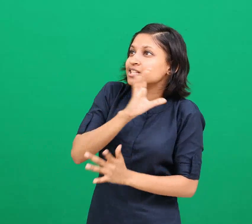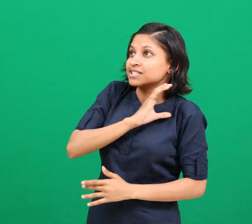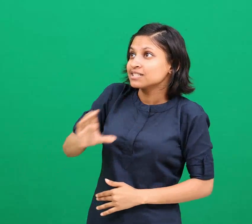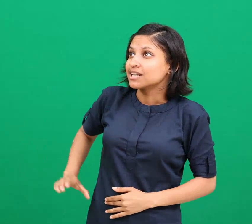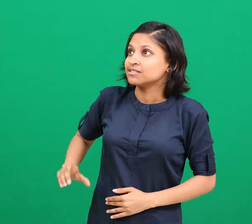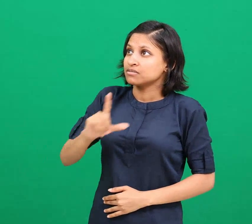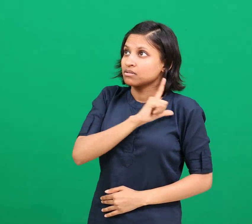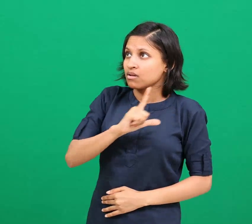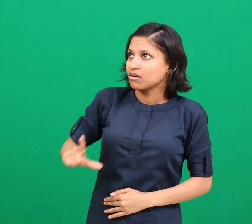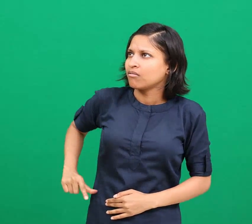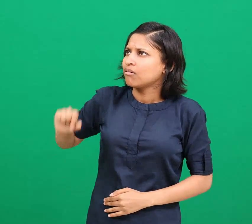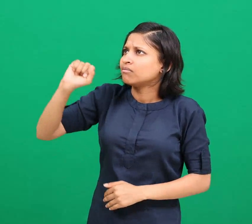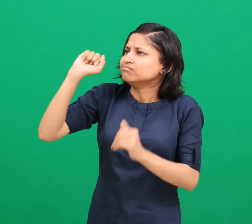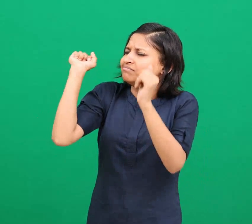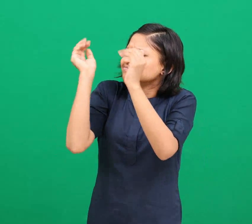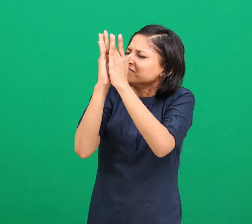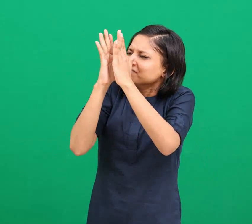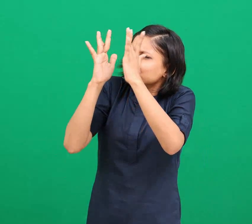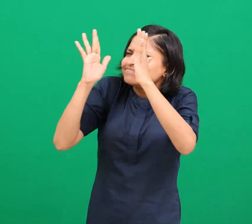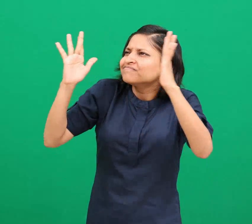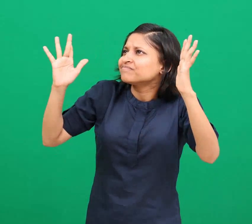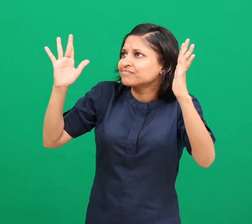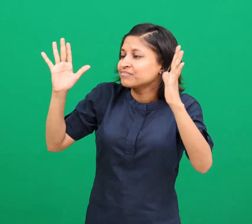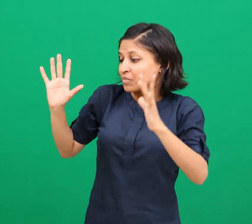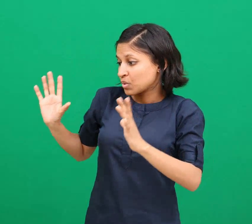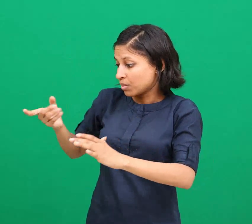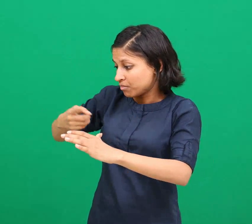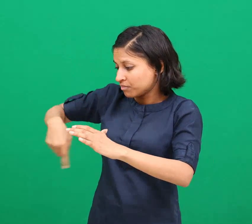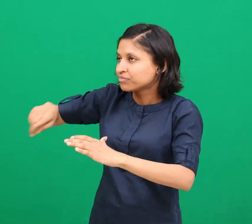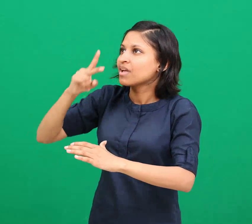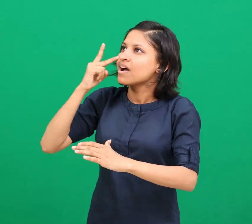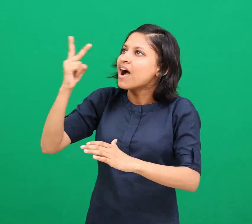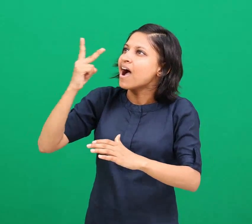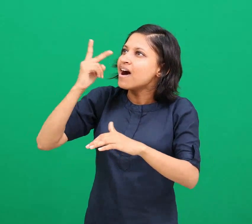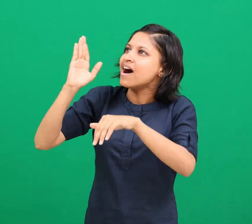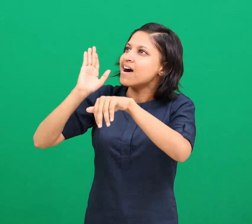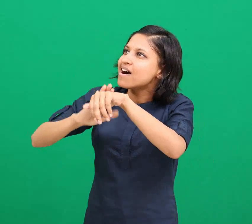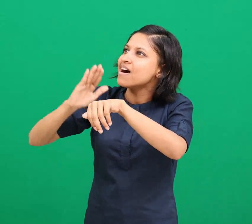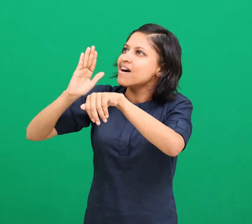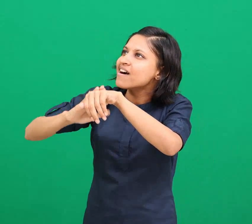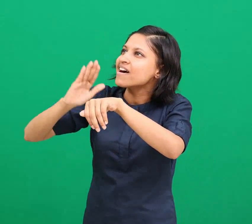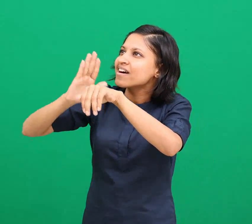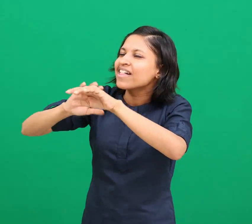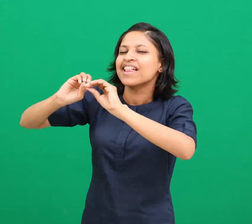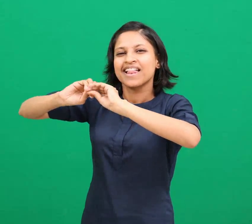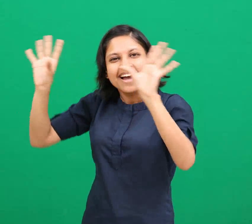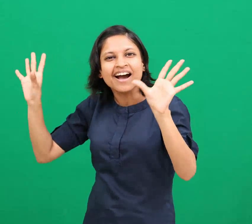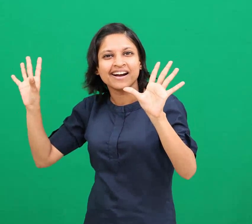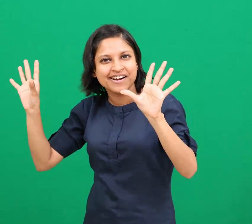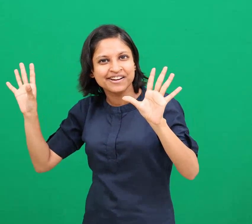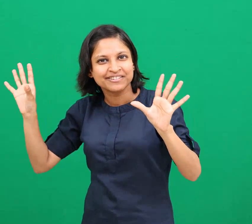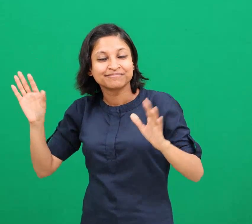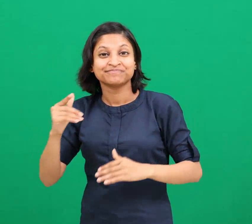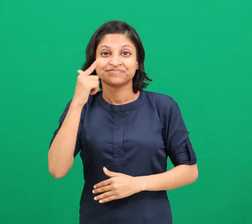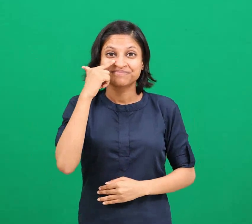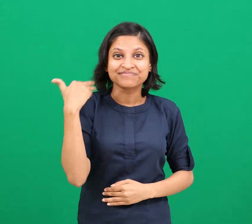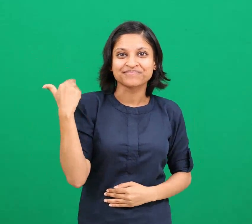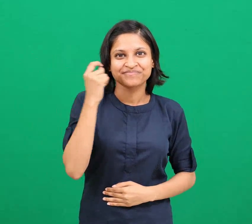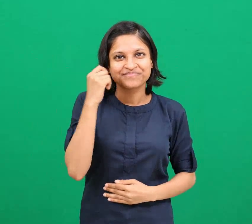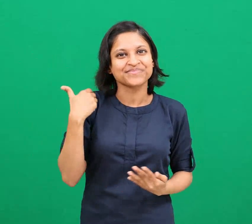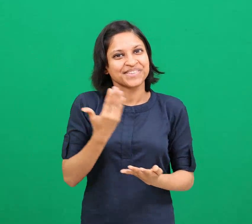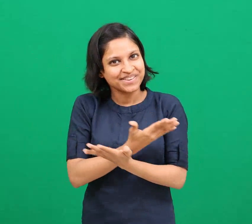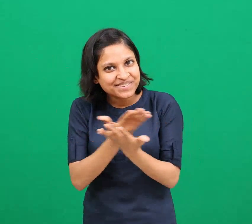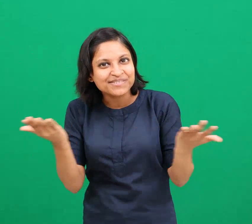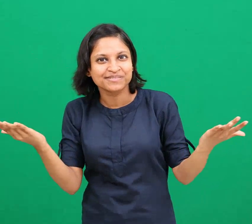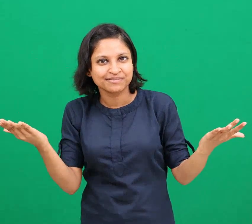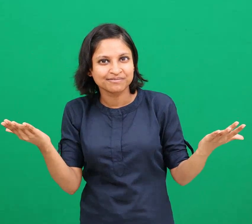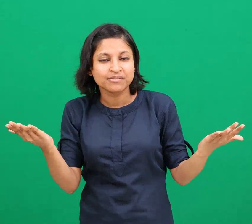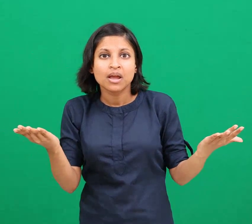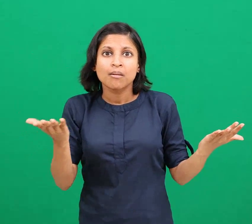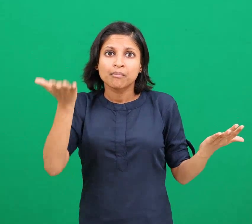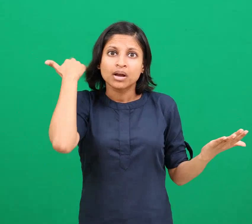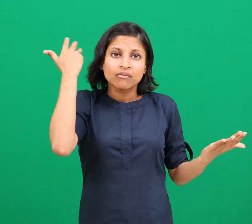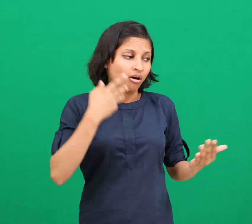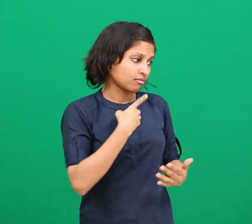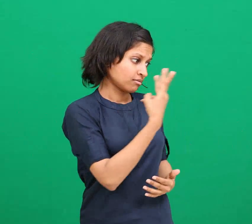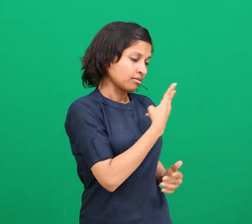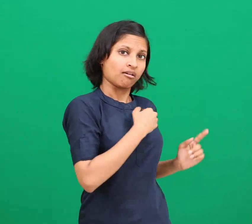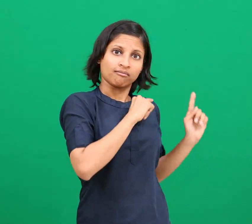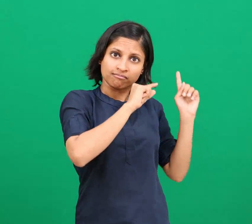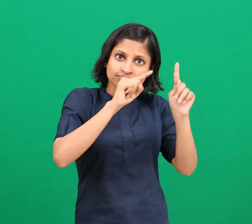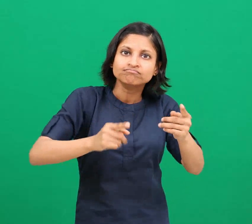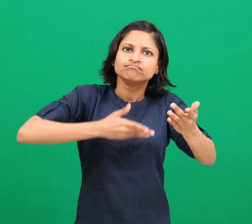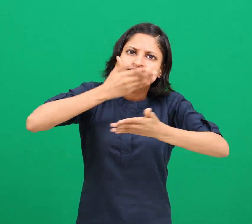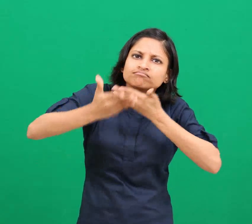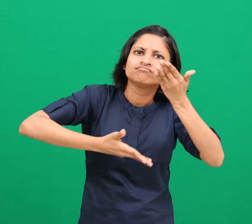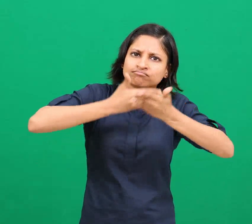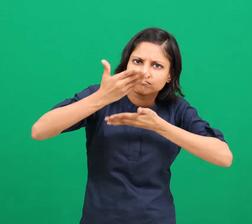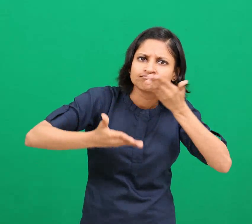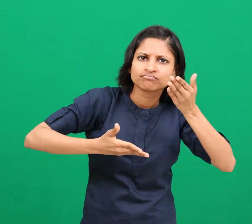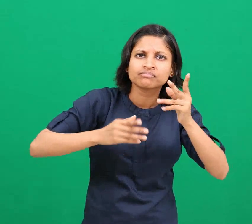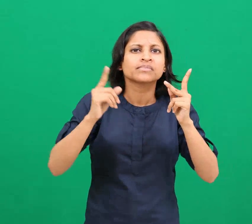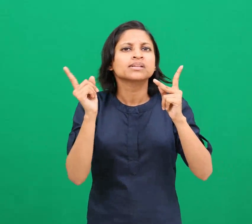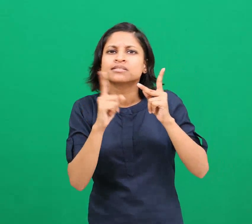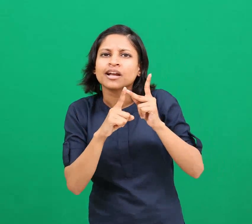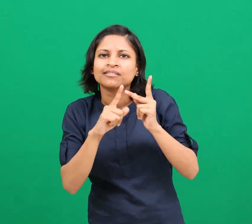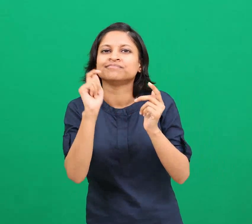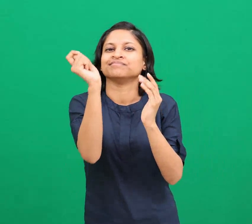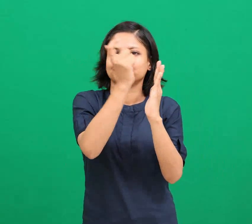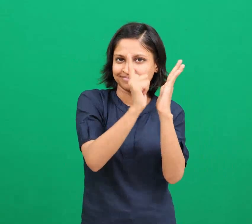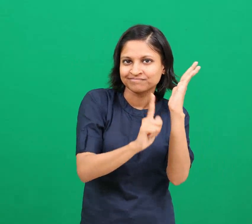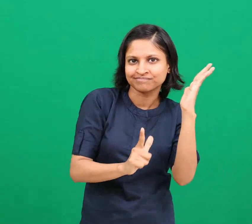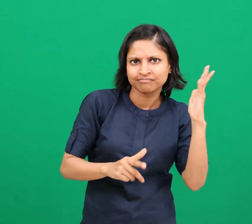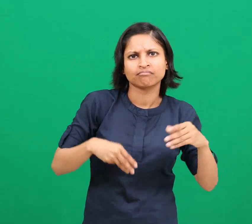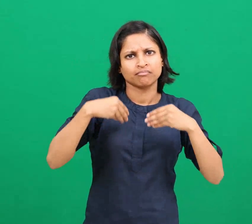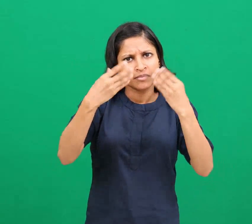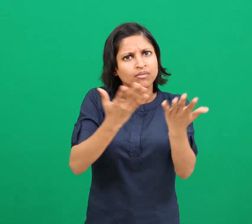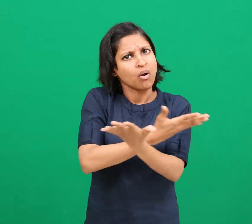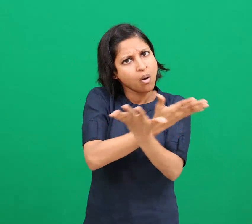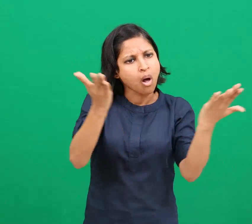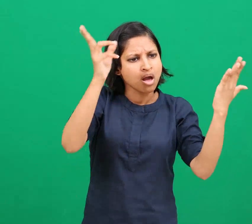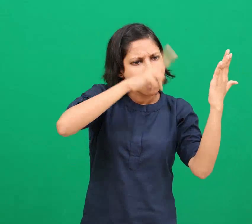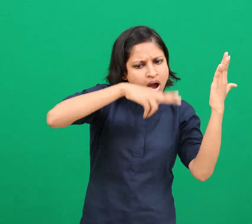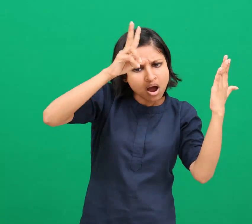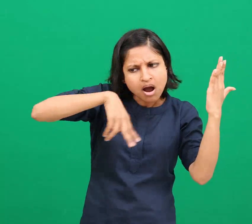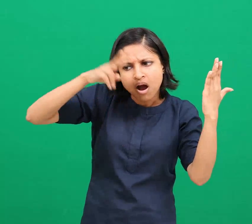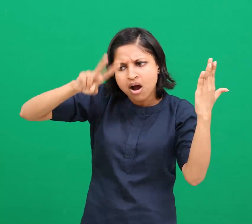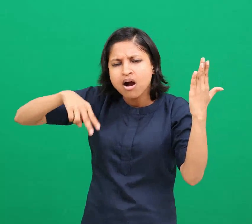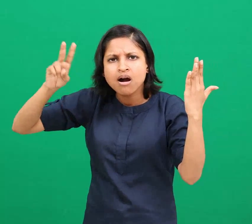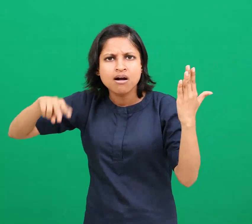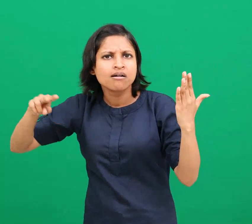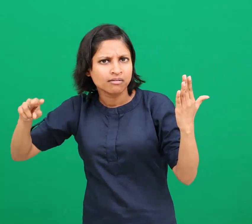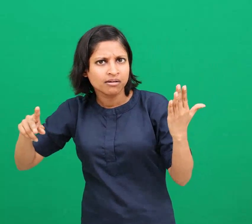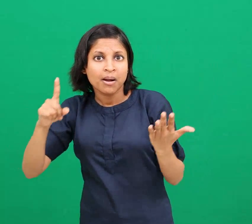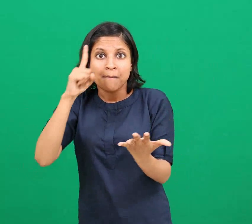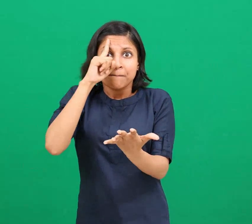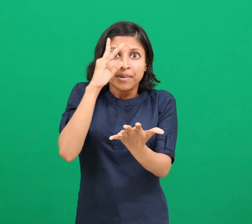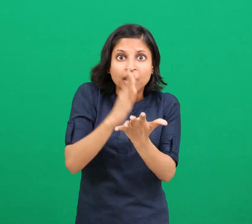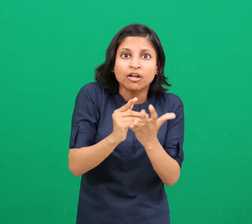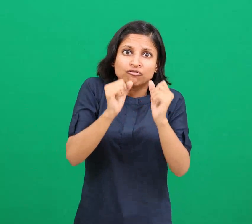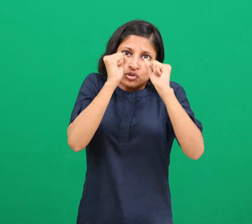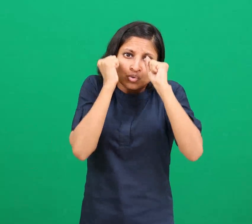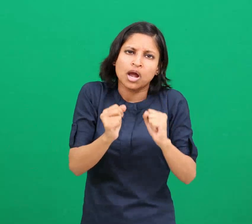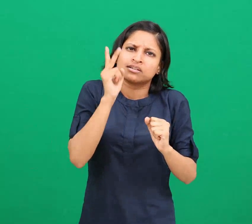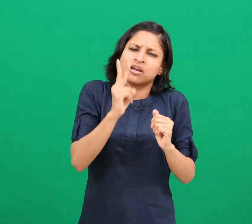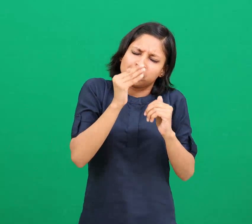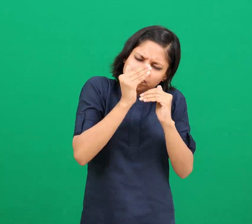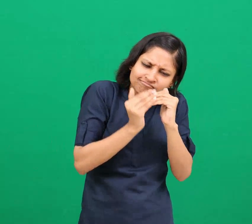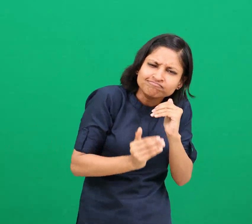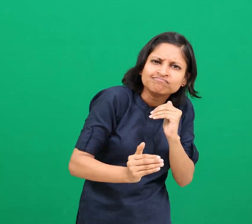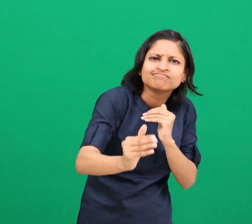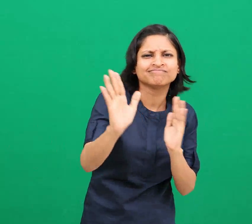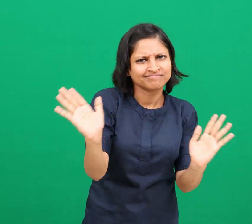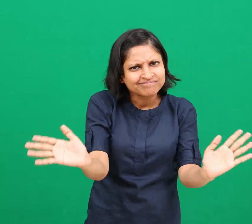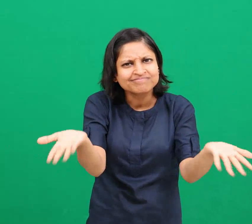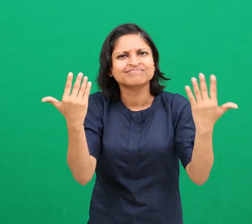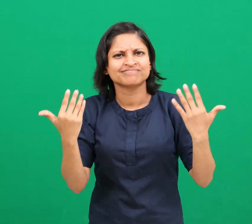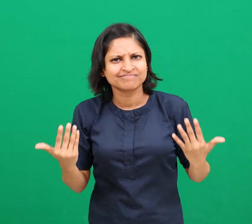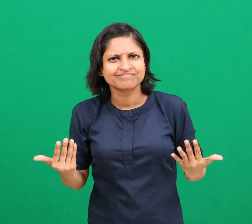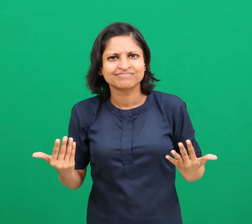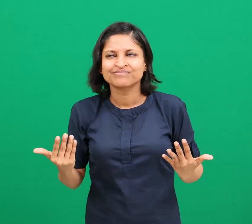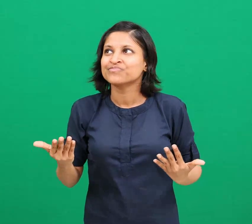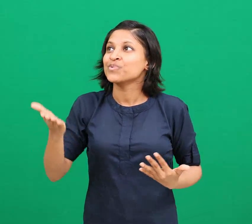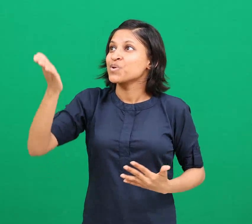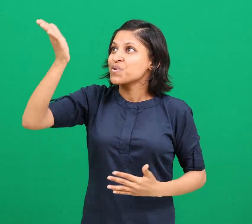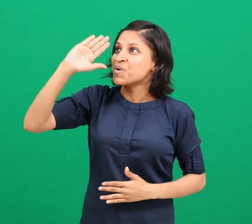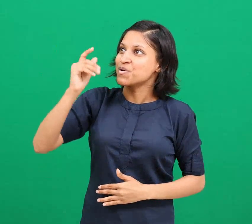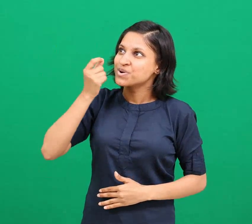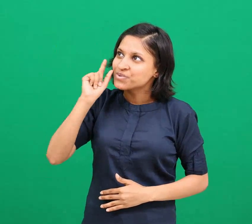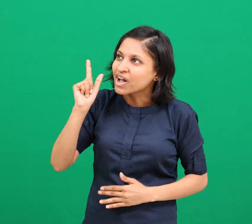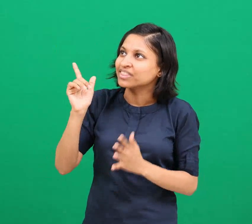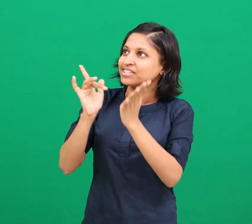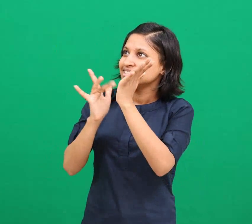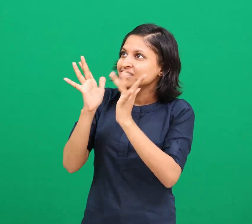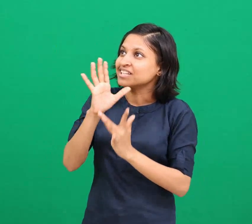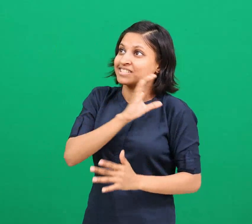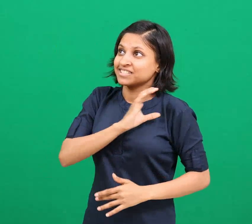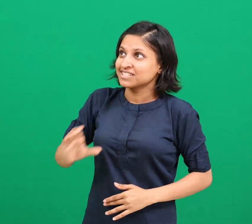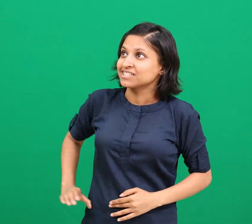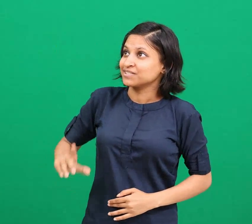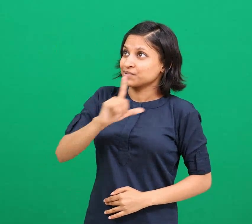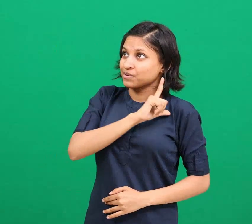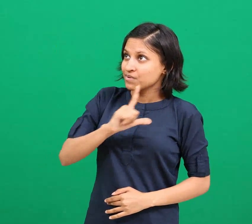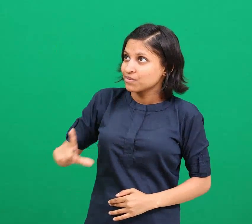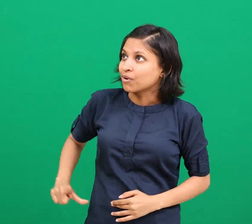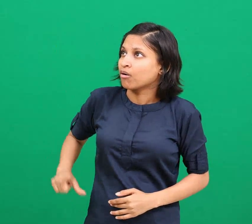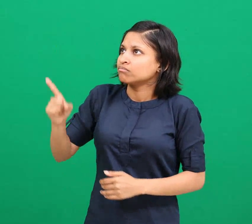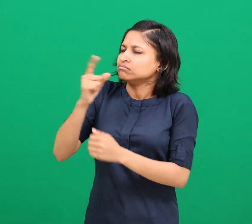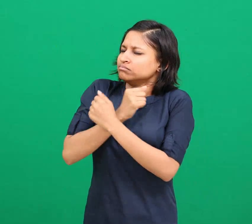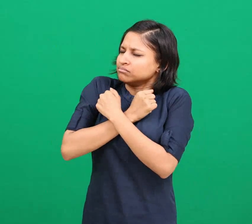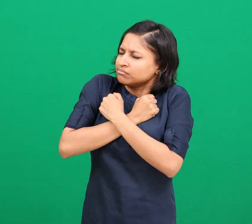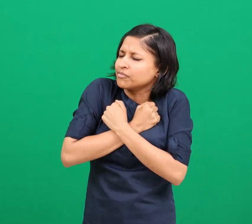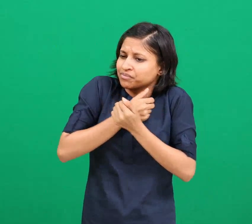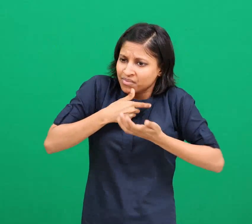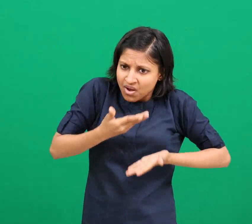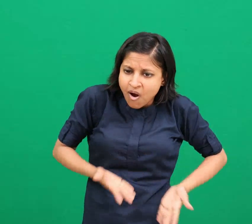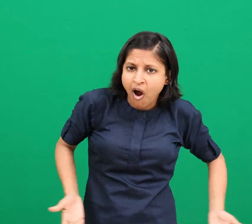Therefore, brothers, stand firm and cling to the traditions we taught you, whether by speech or by letter.